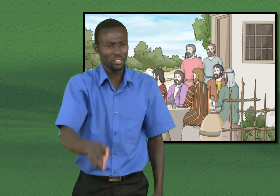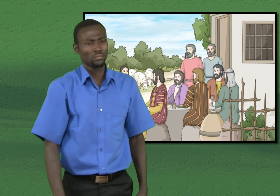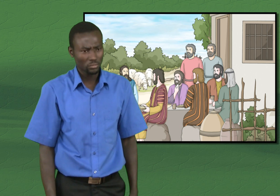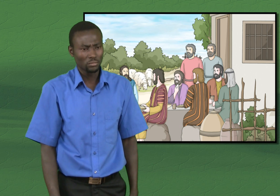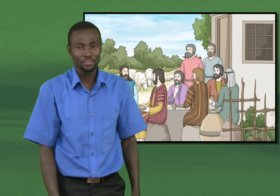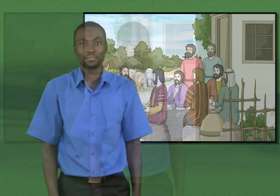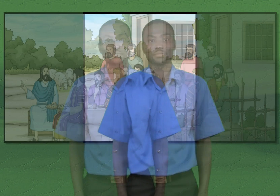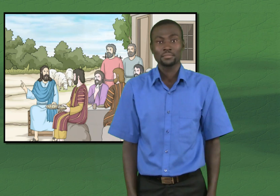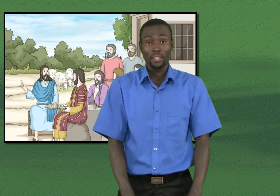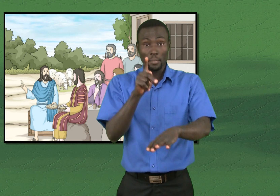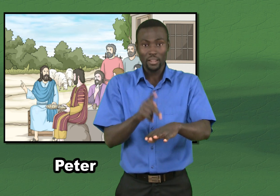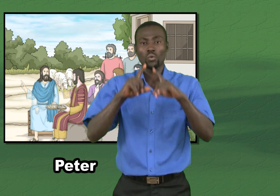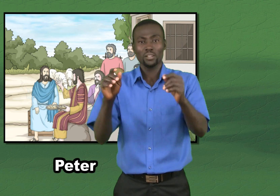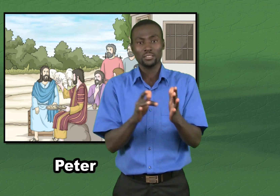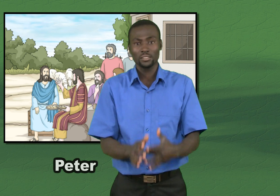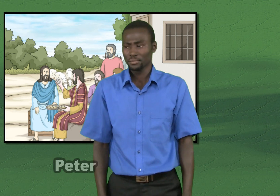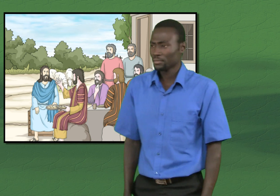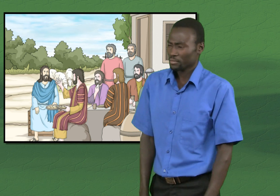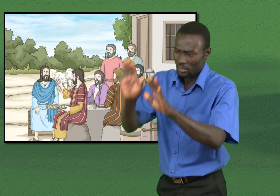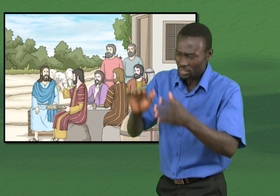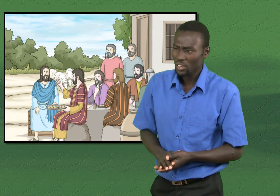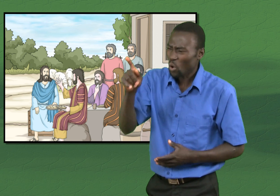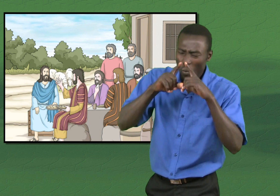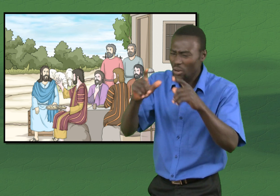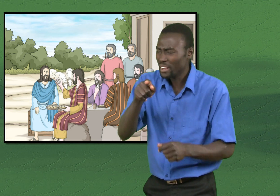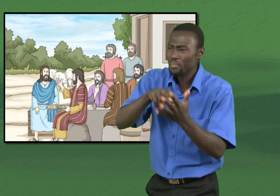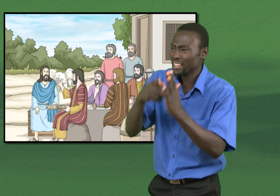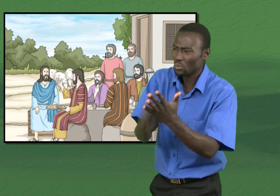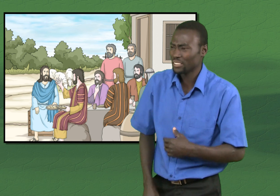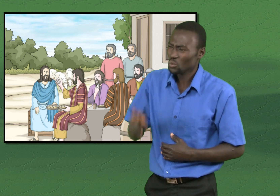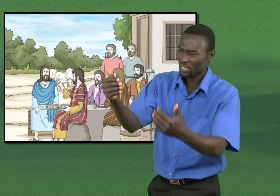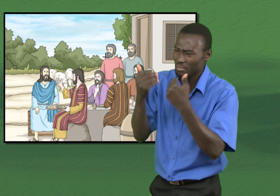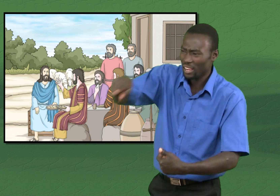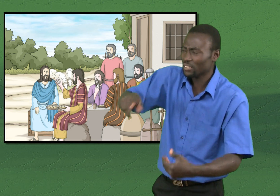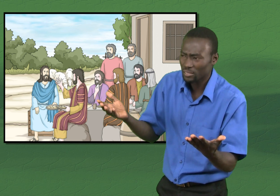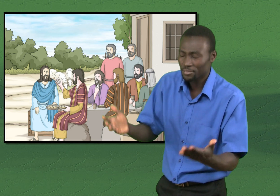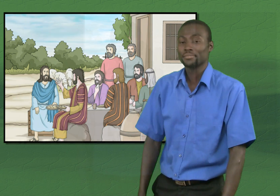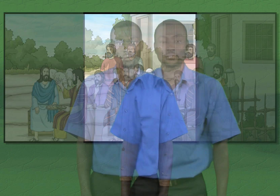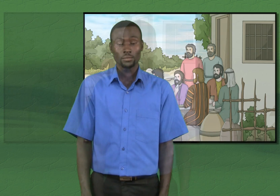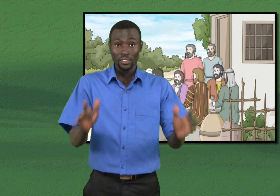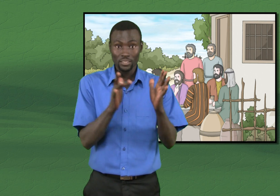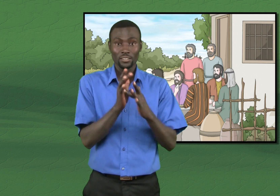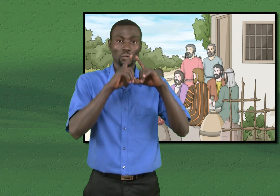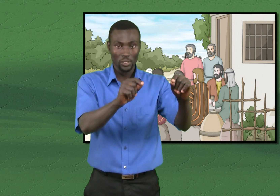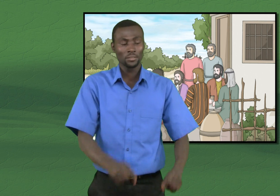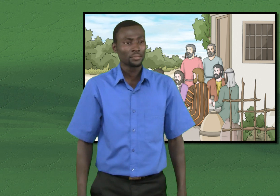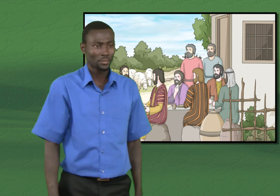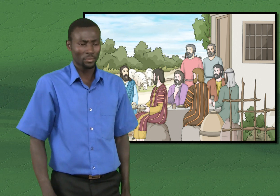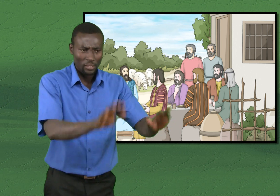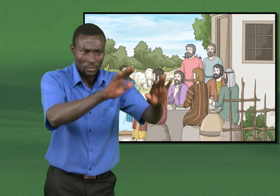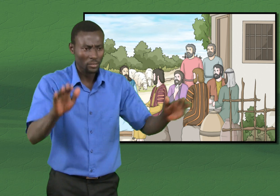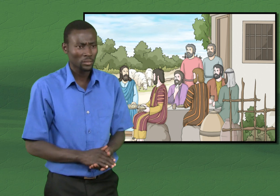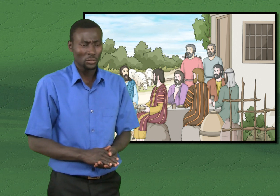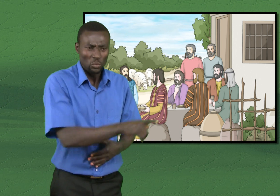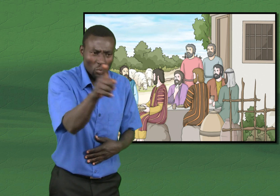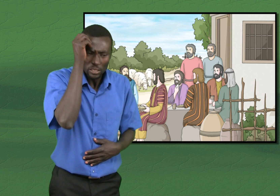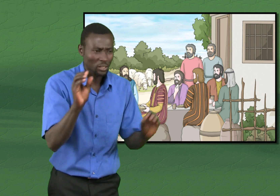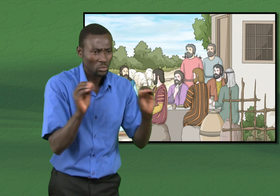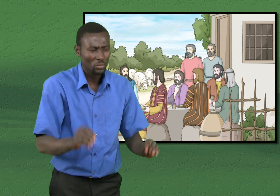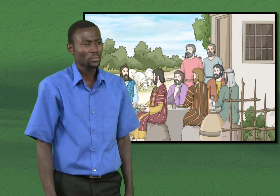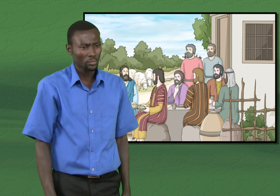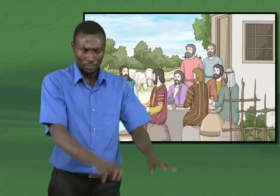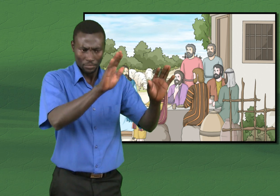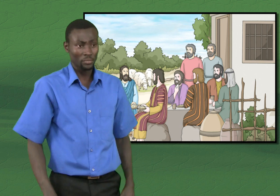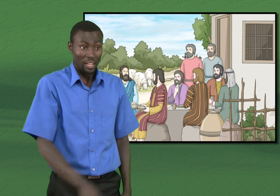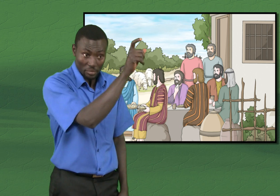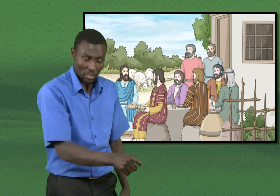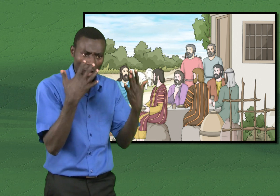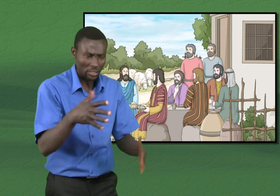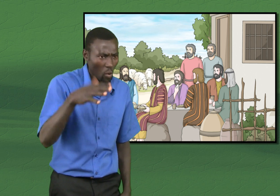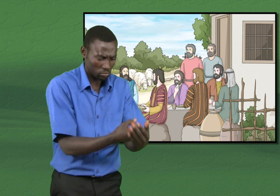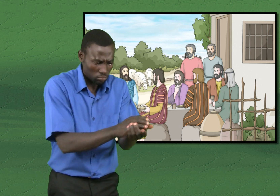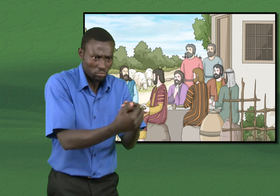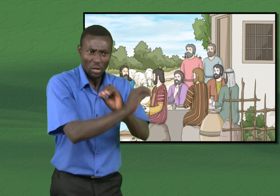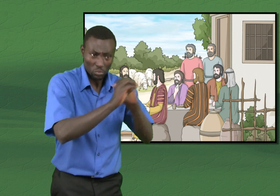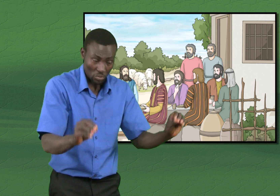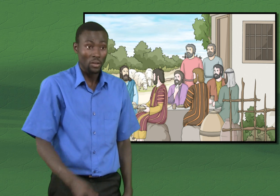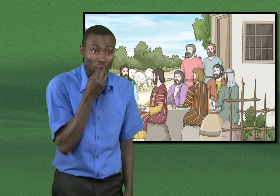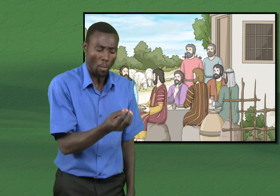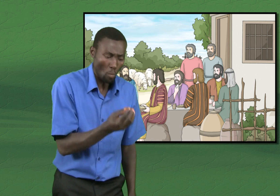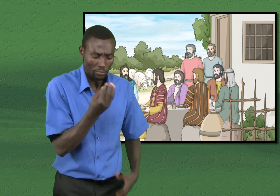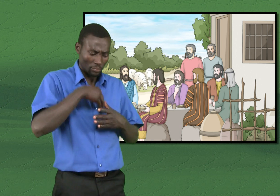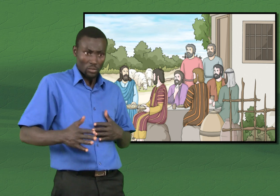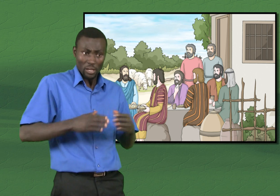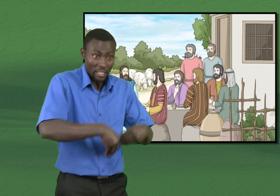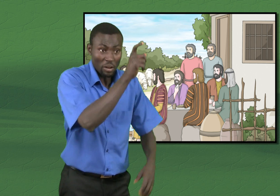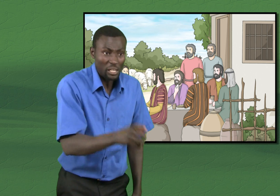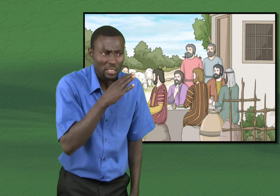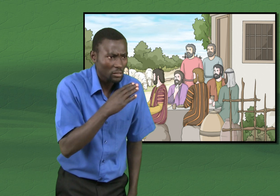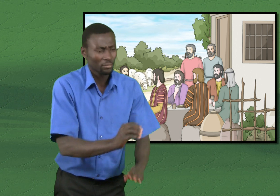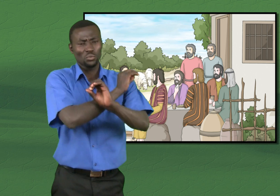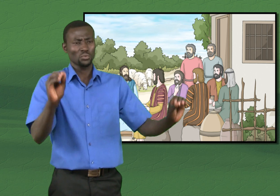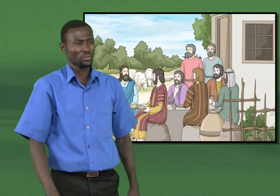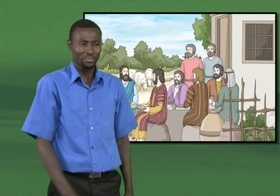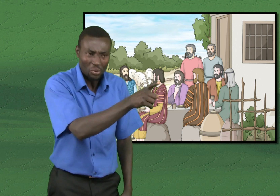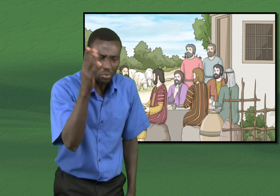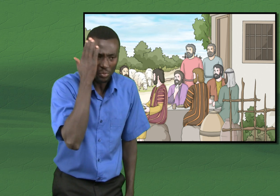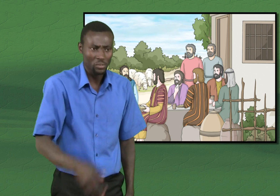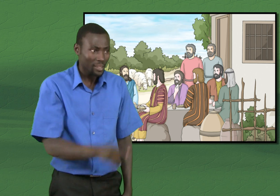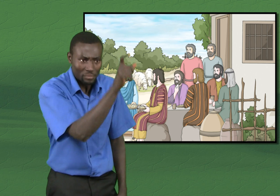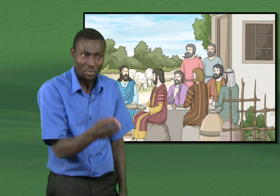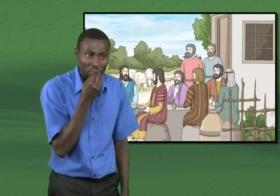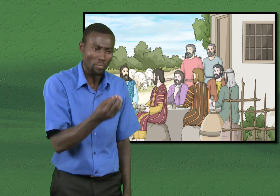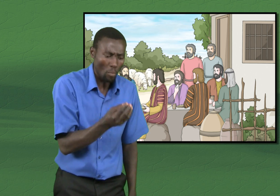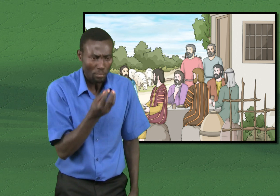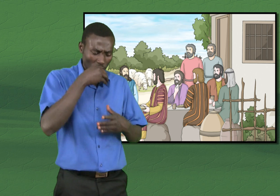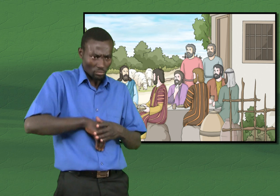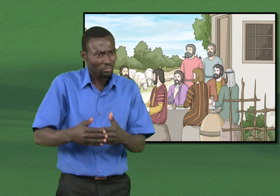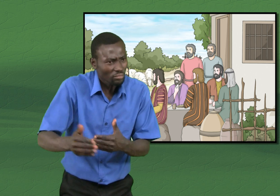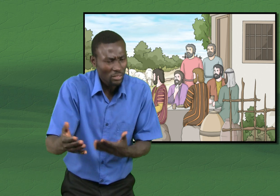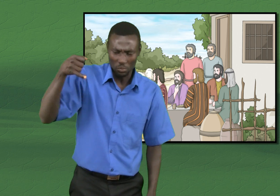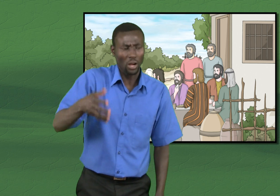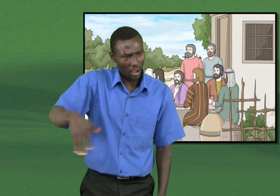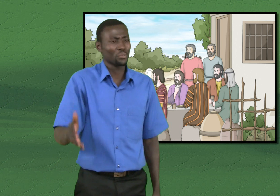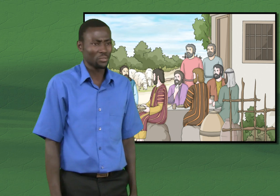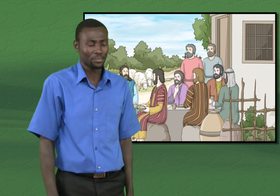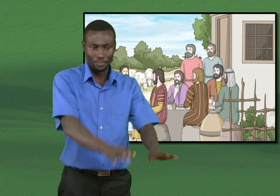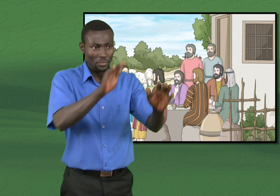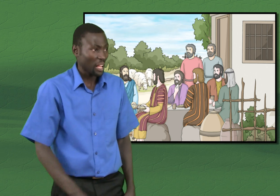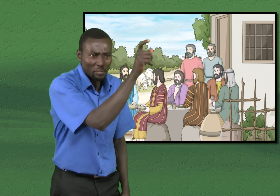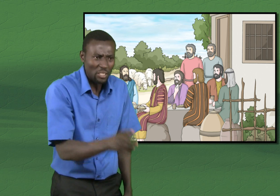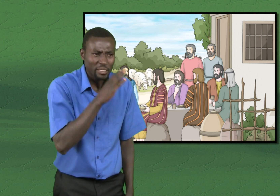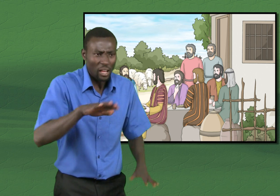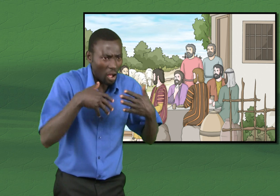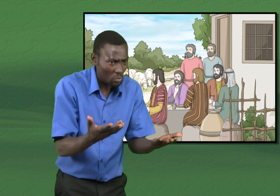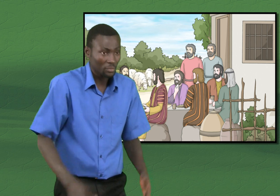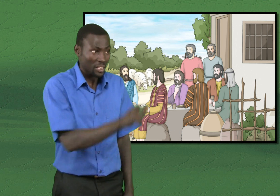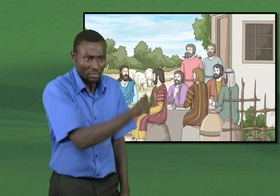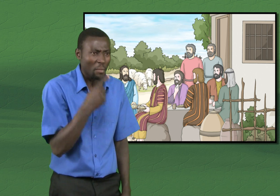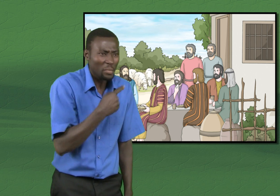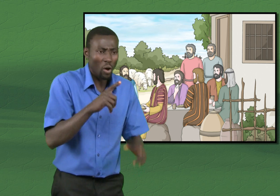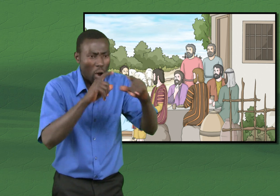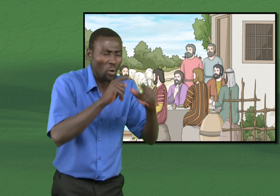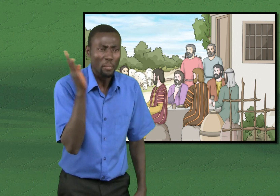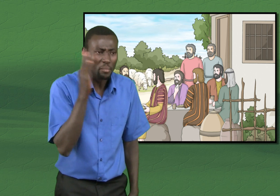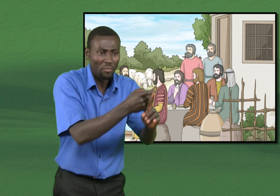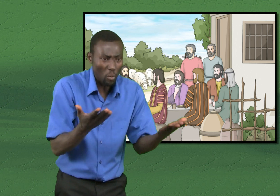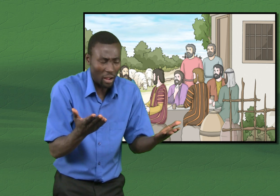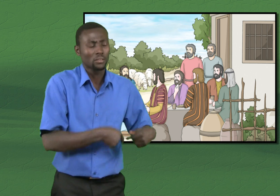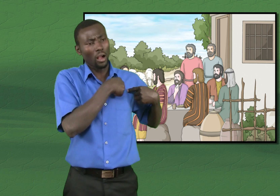“Do you not yet realize that whatever enters the mouth goes into the stomach and then is eliminated? But the things that come out of the mouth come from the heart, and these things defile a man.